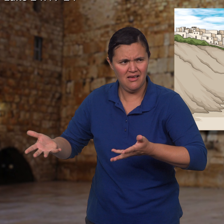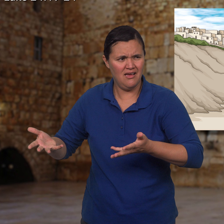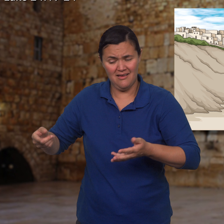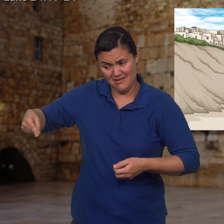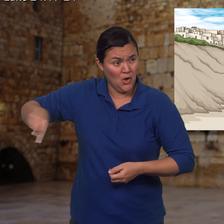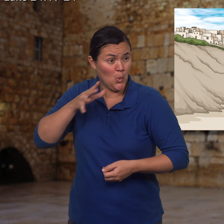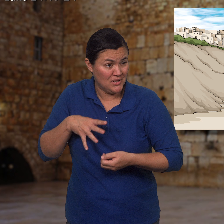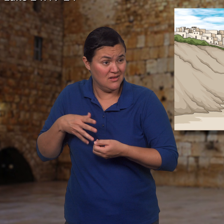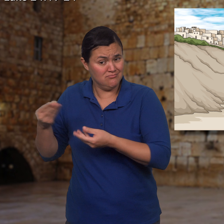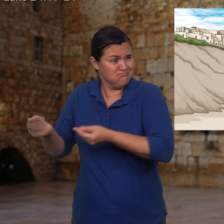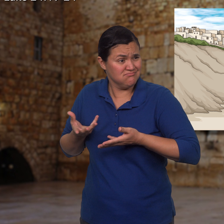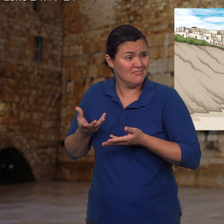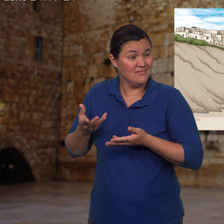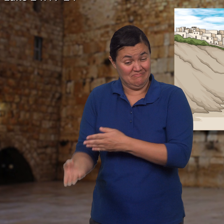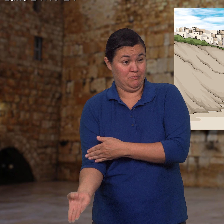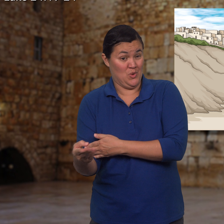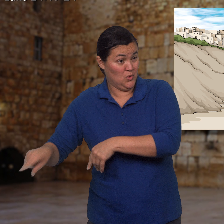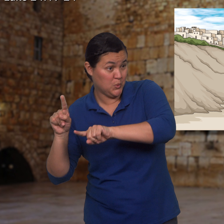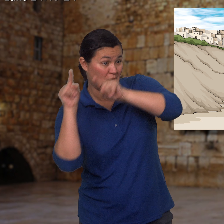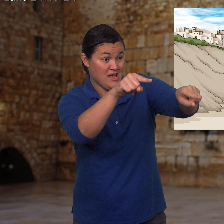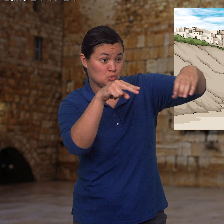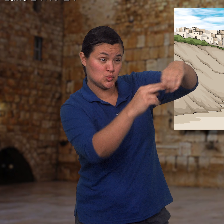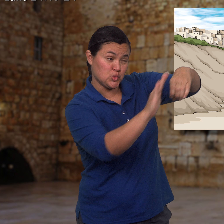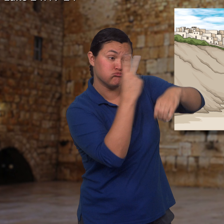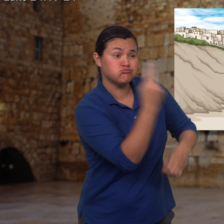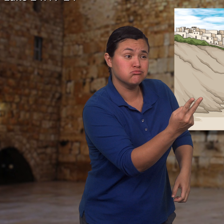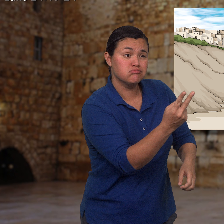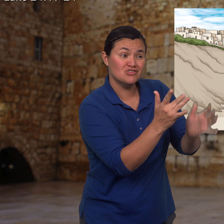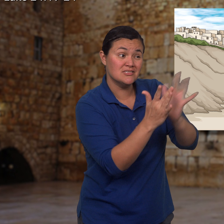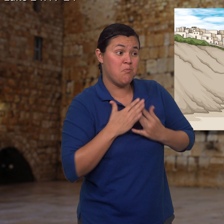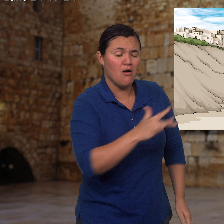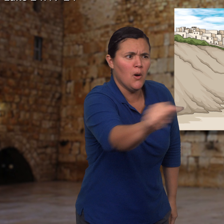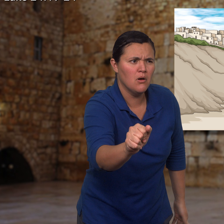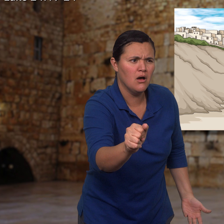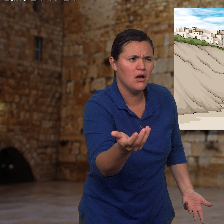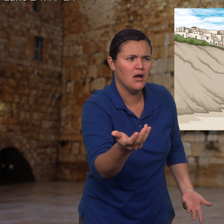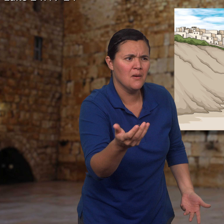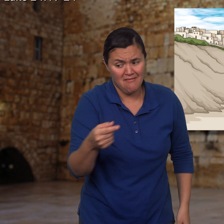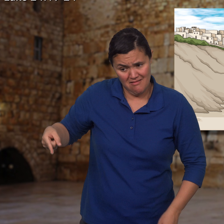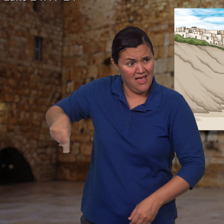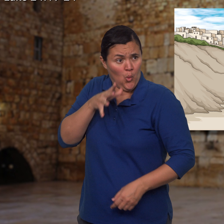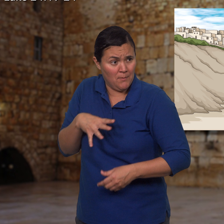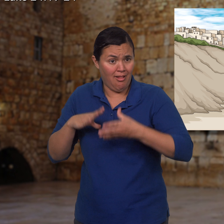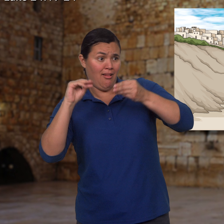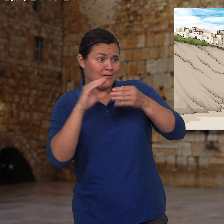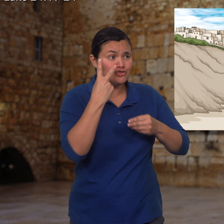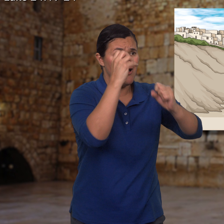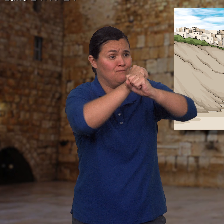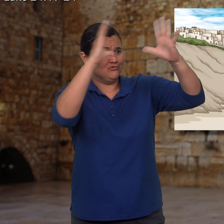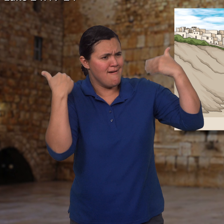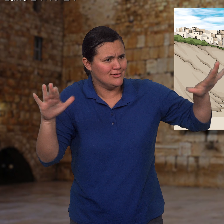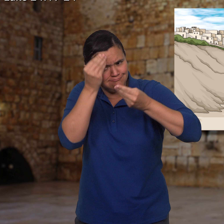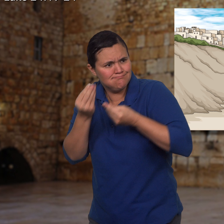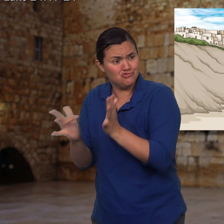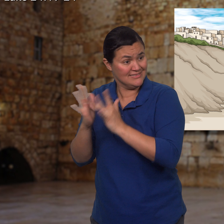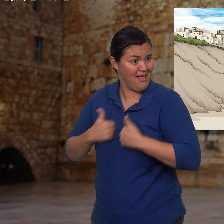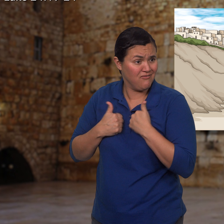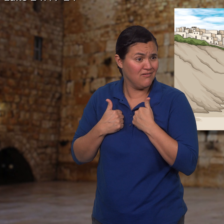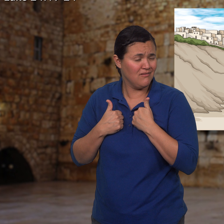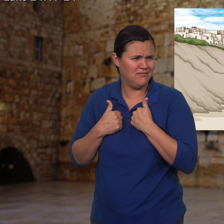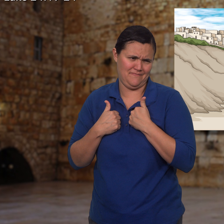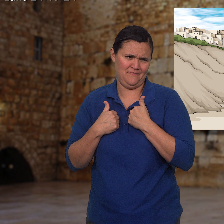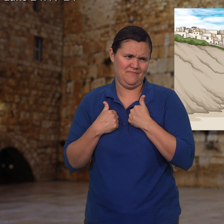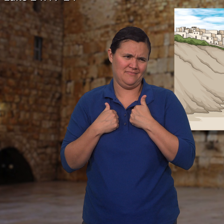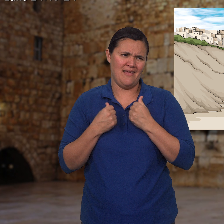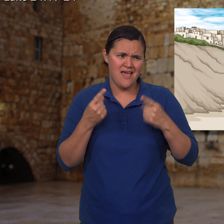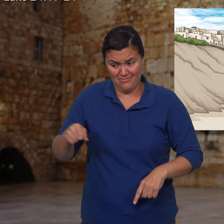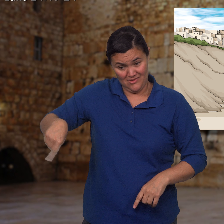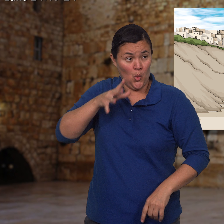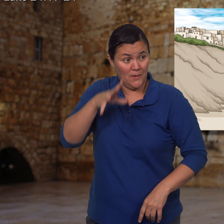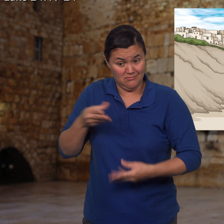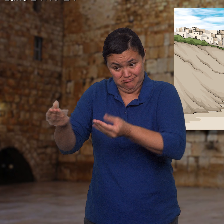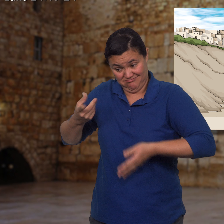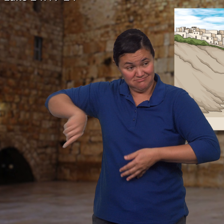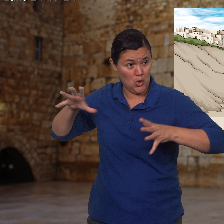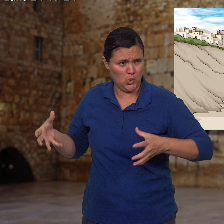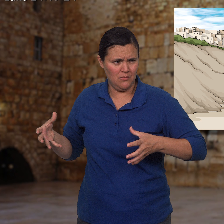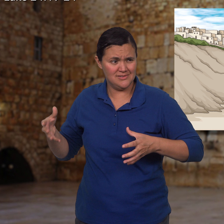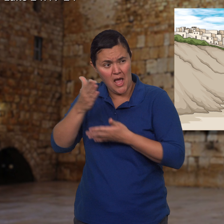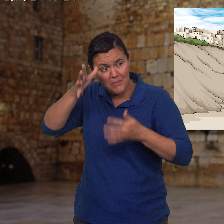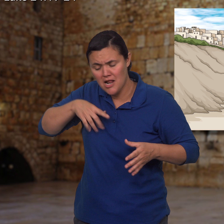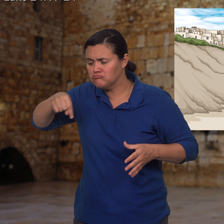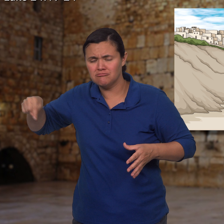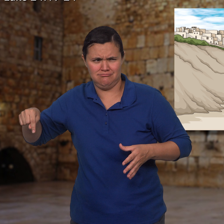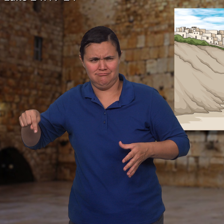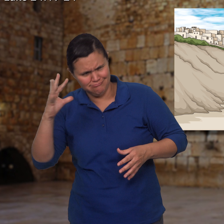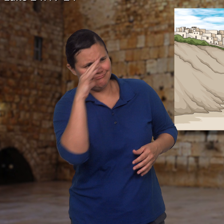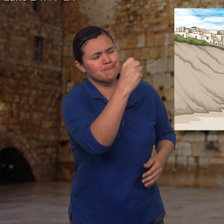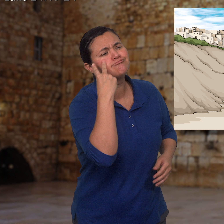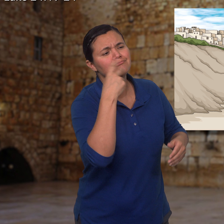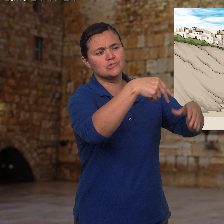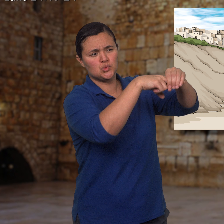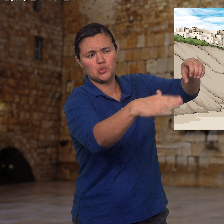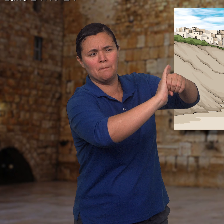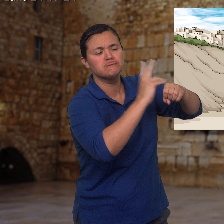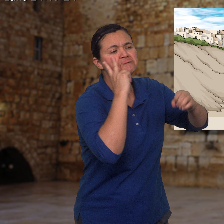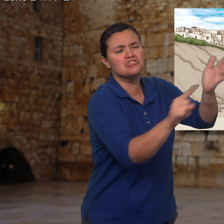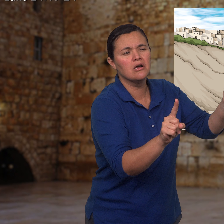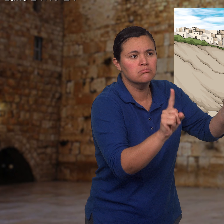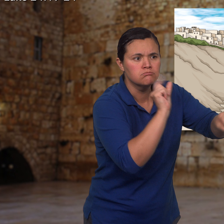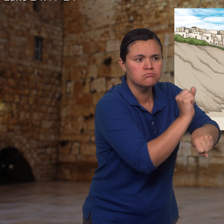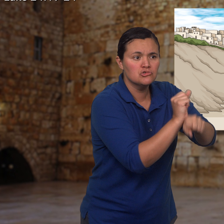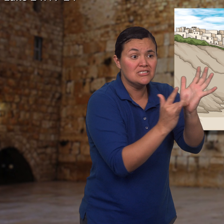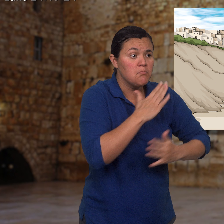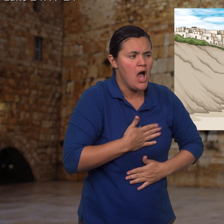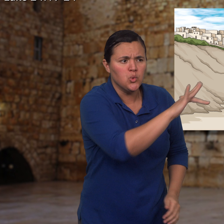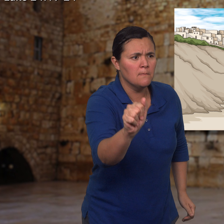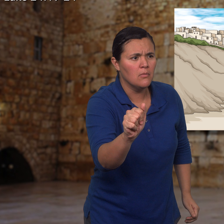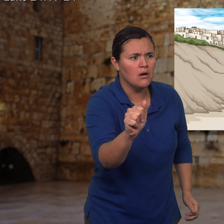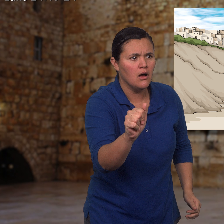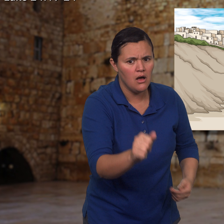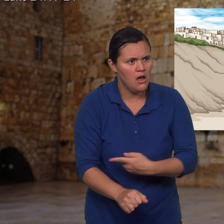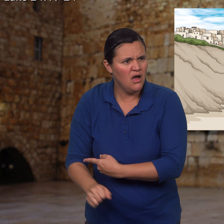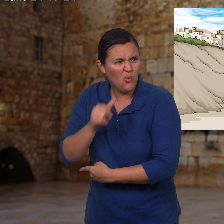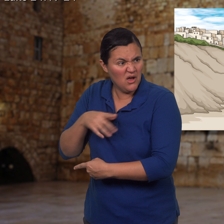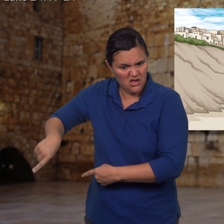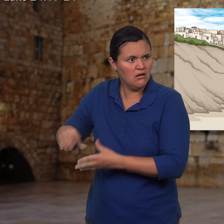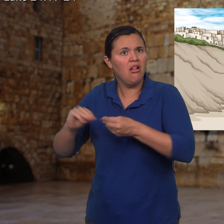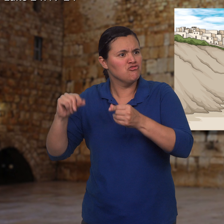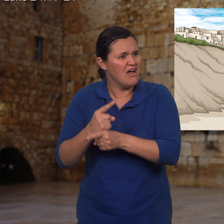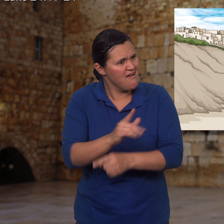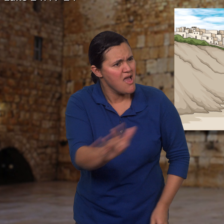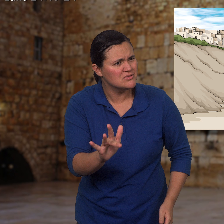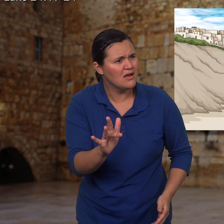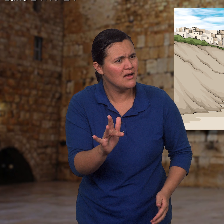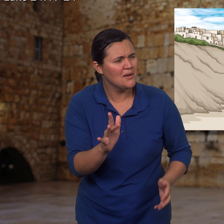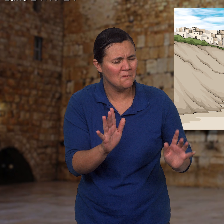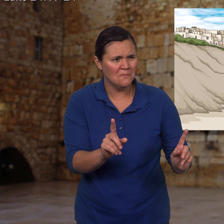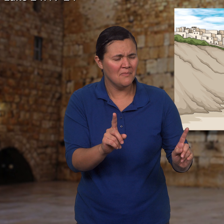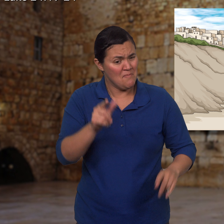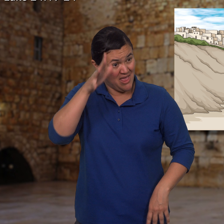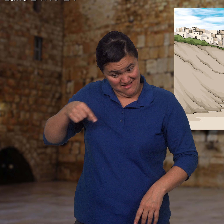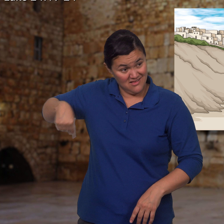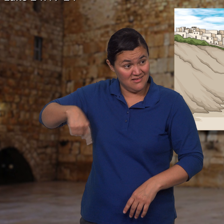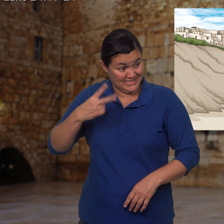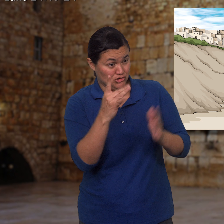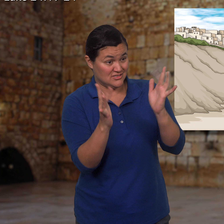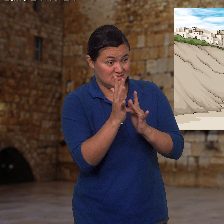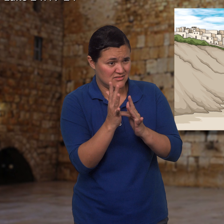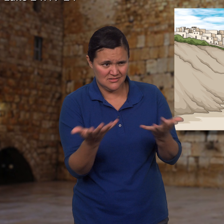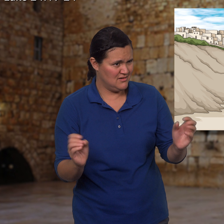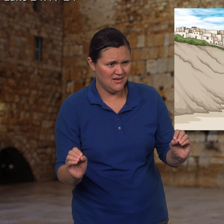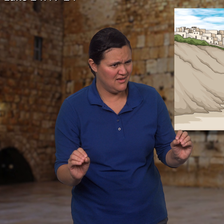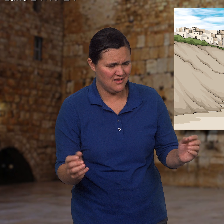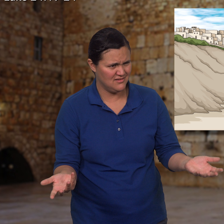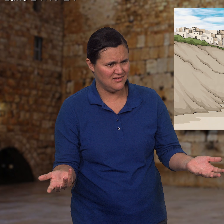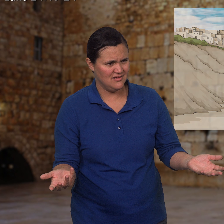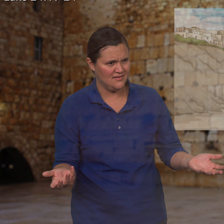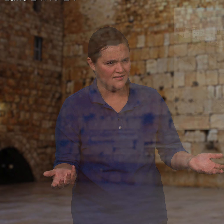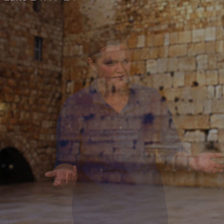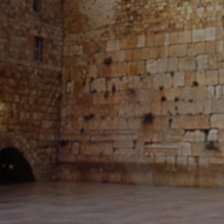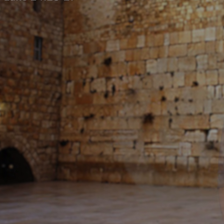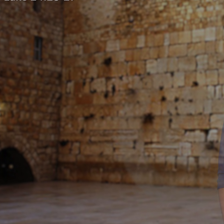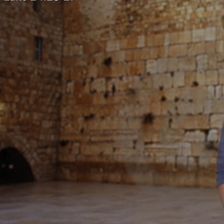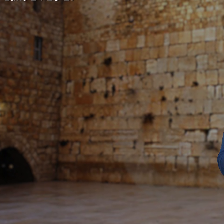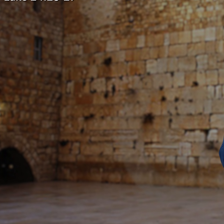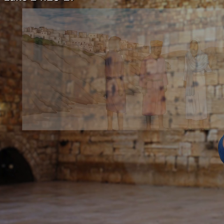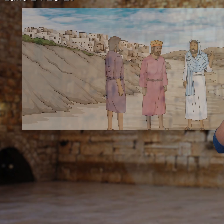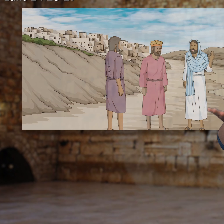They came and told us they had seen a vision of angels, who said that Jesus was alive. Then some of our companions went to the tomb and found it just as the women had described. But Him they did not see.”